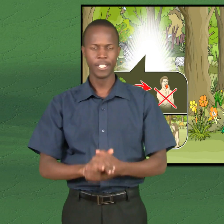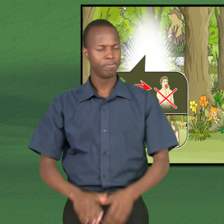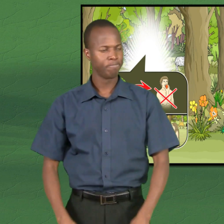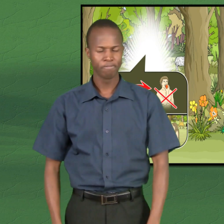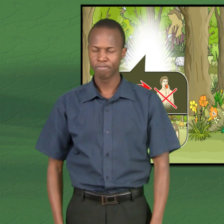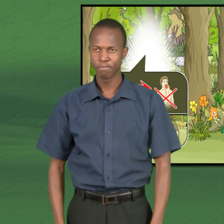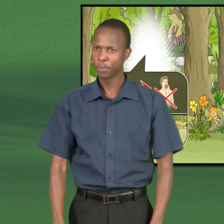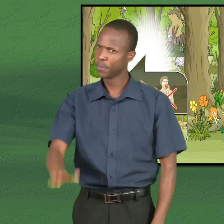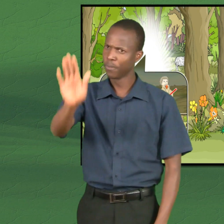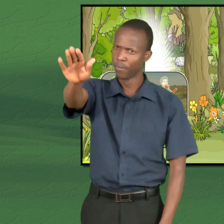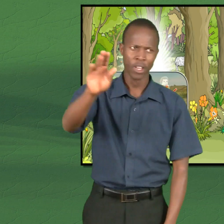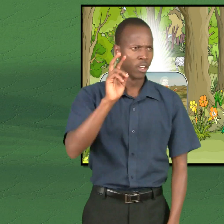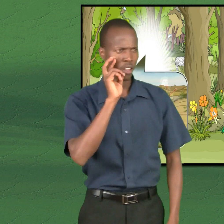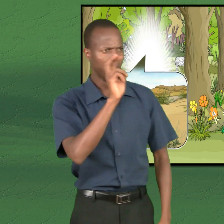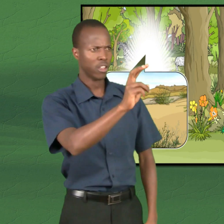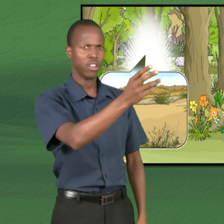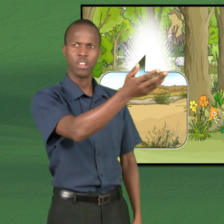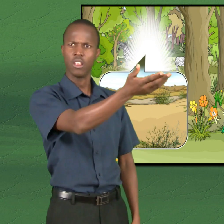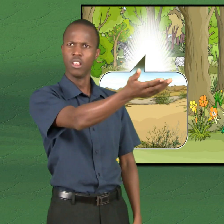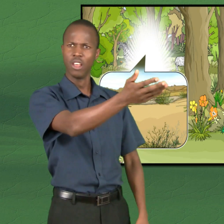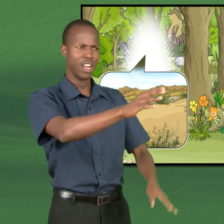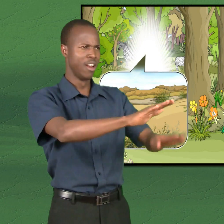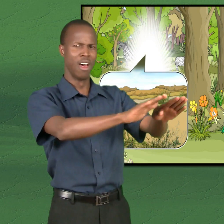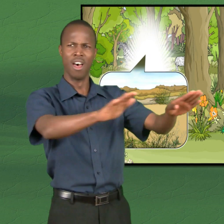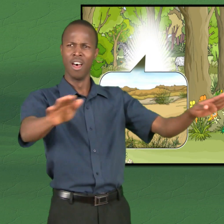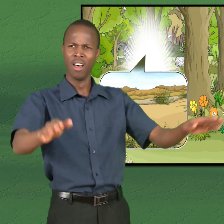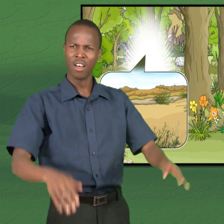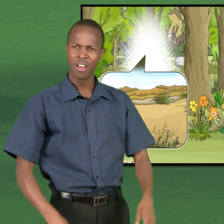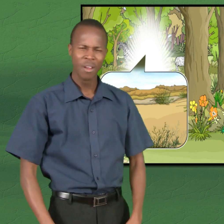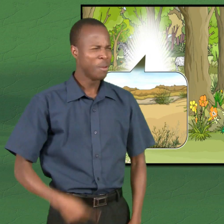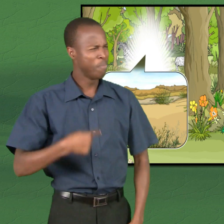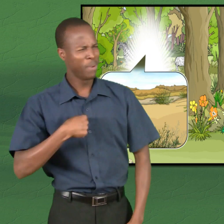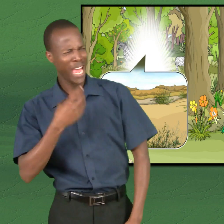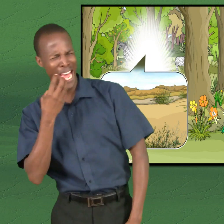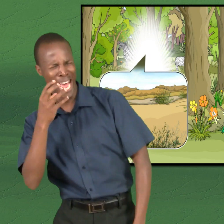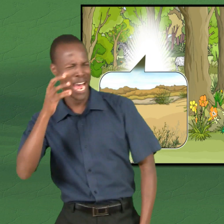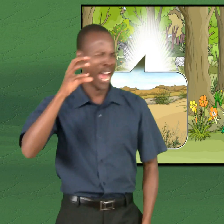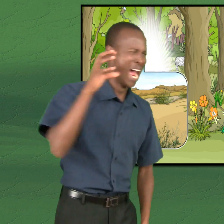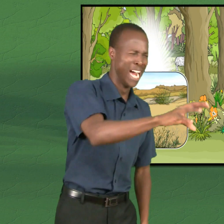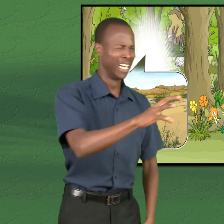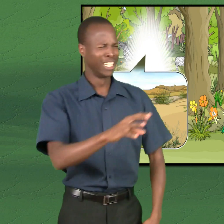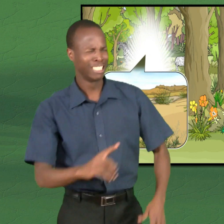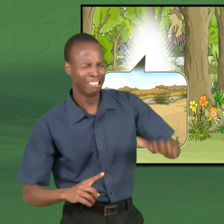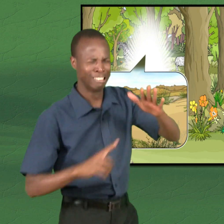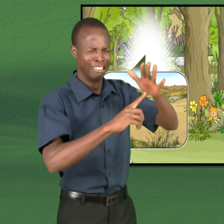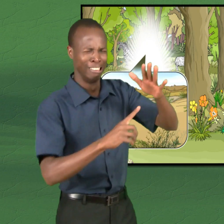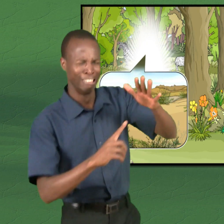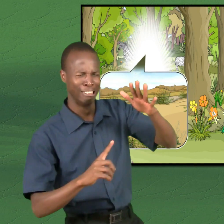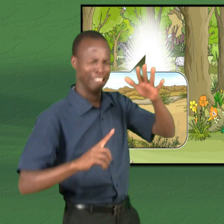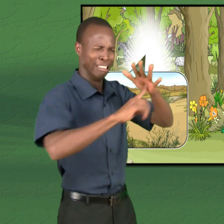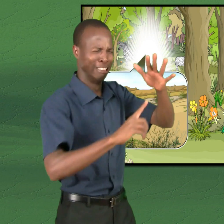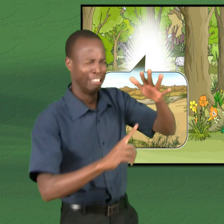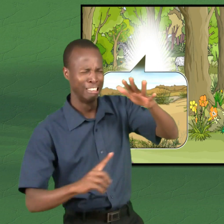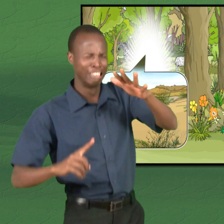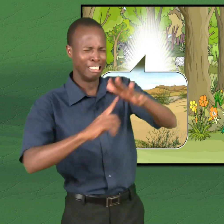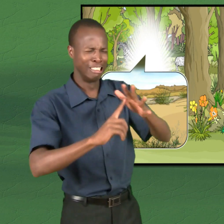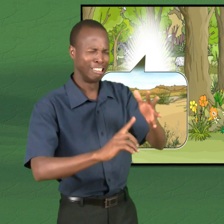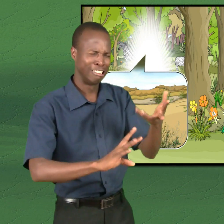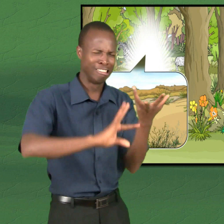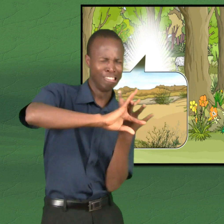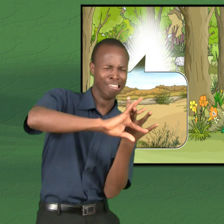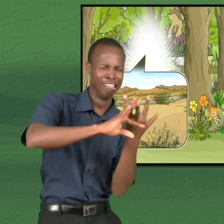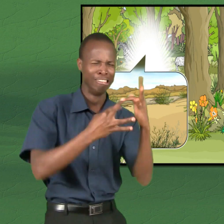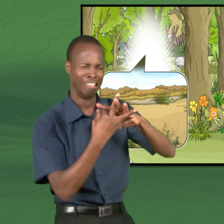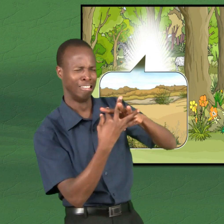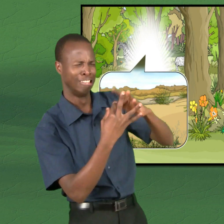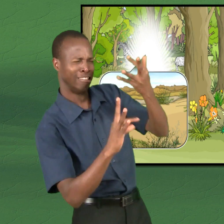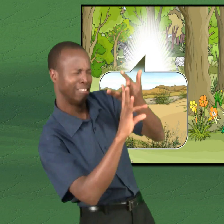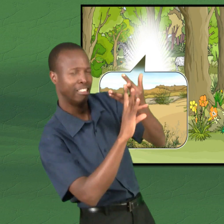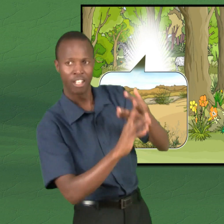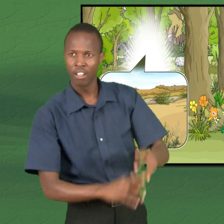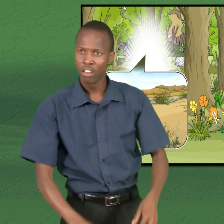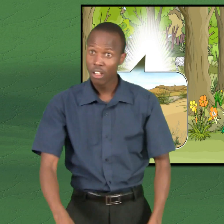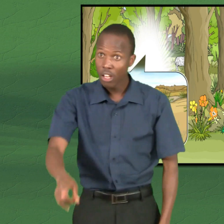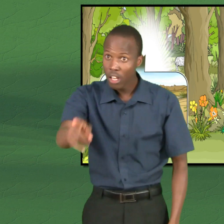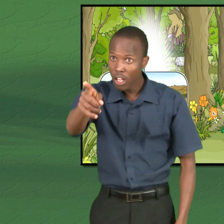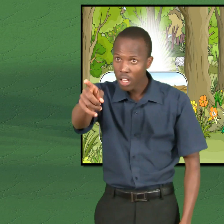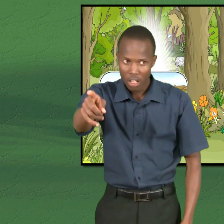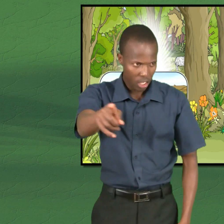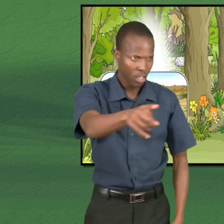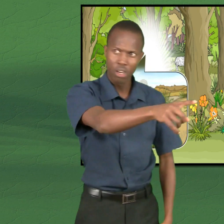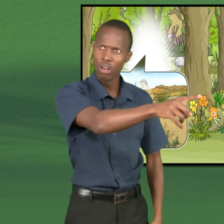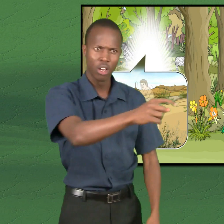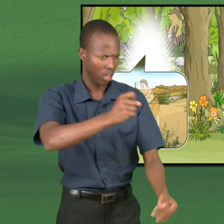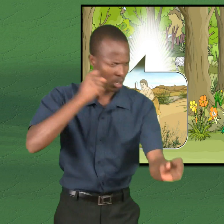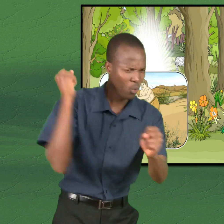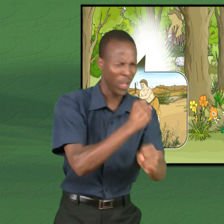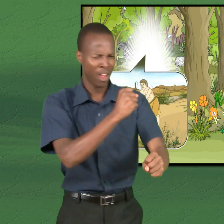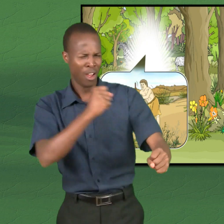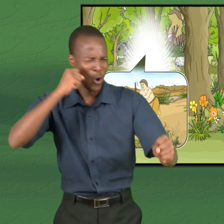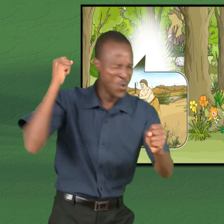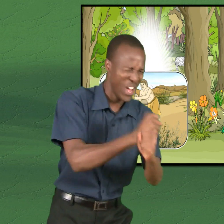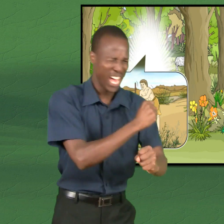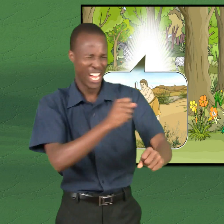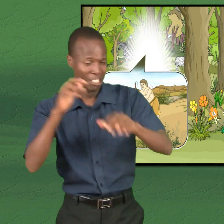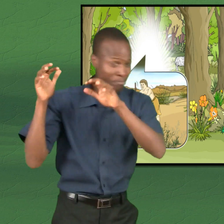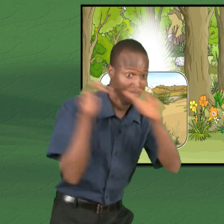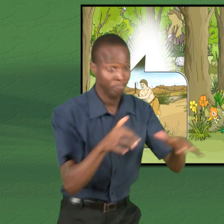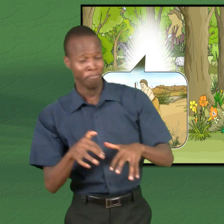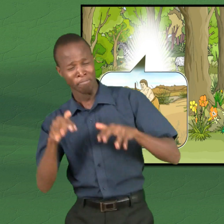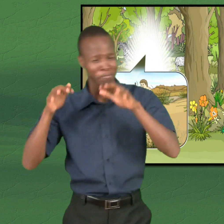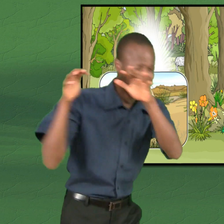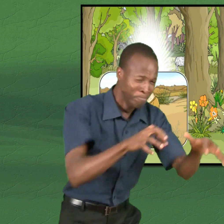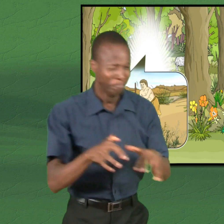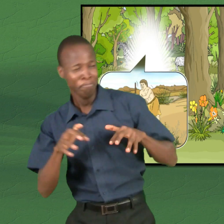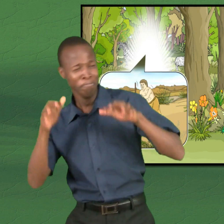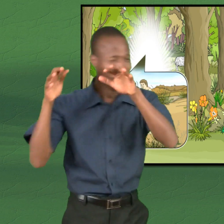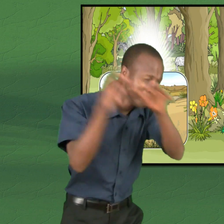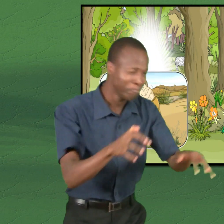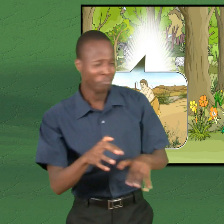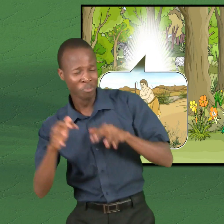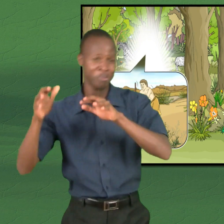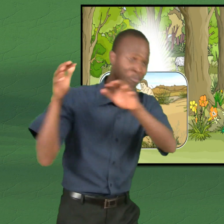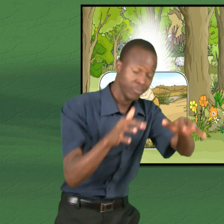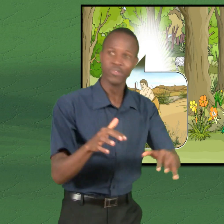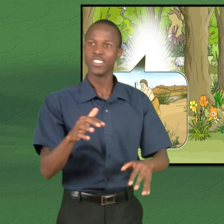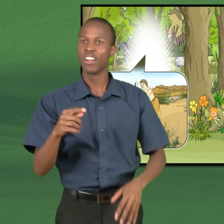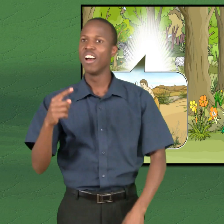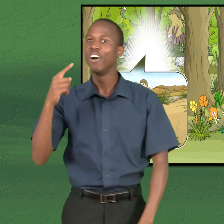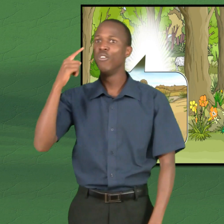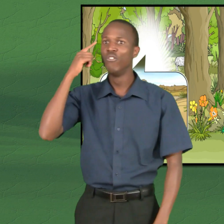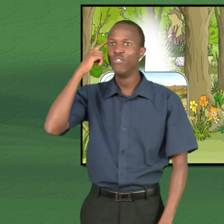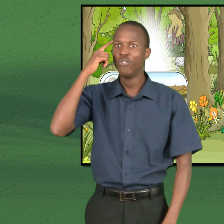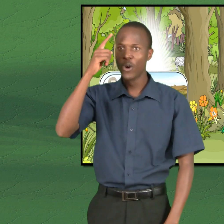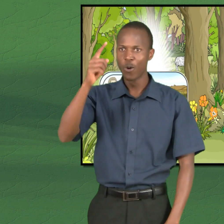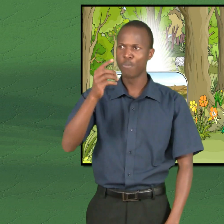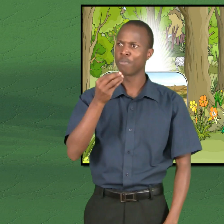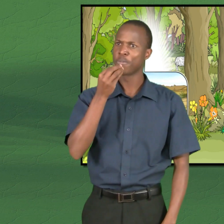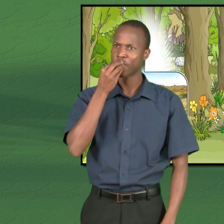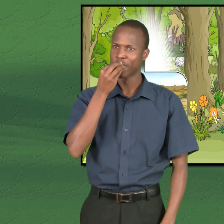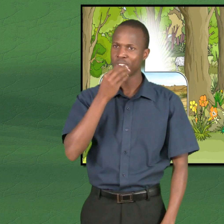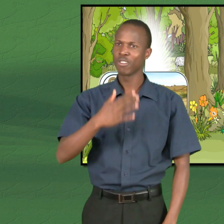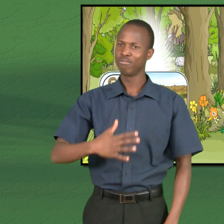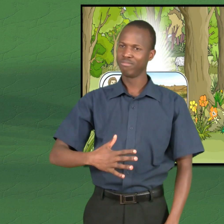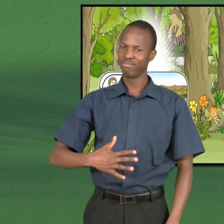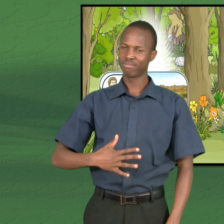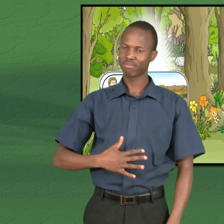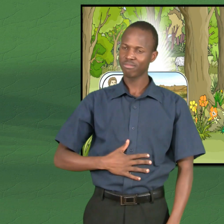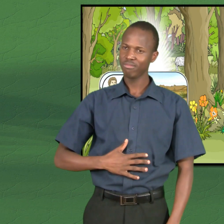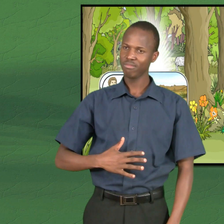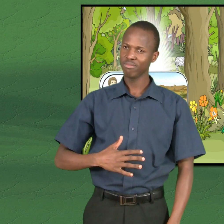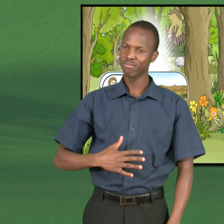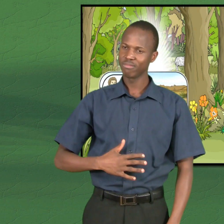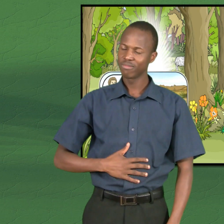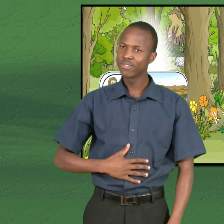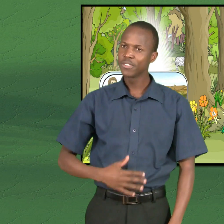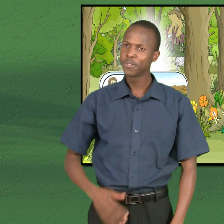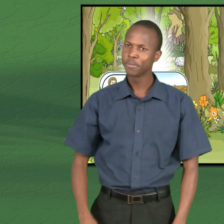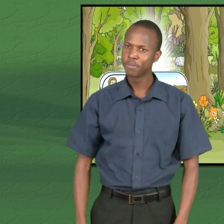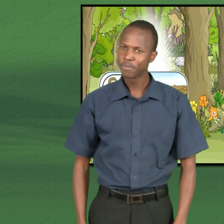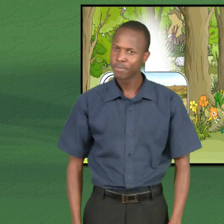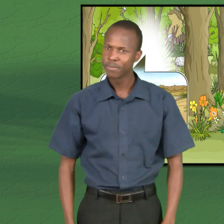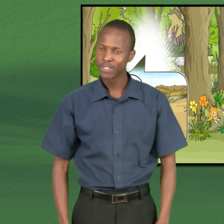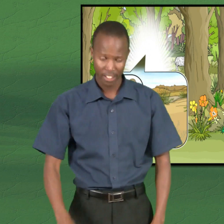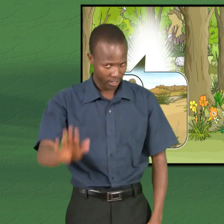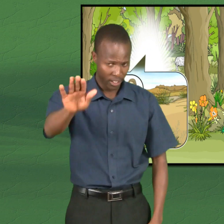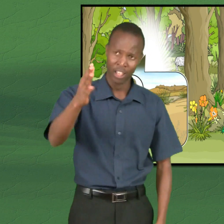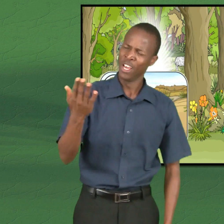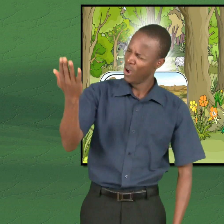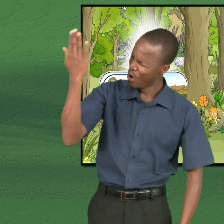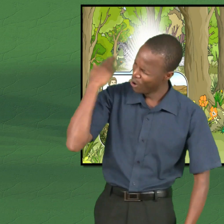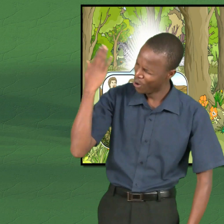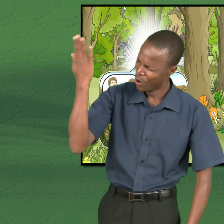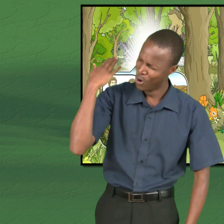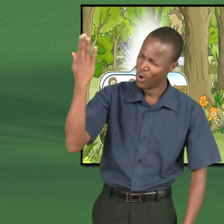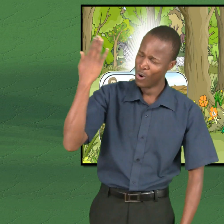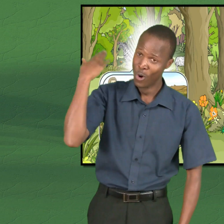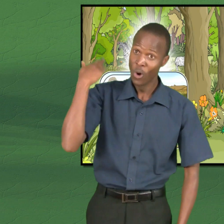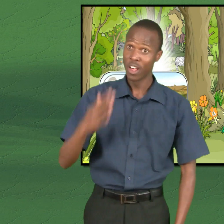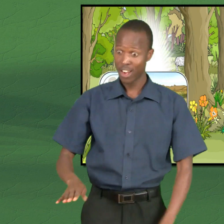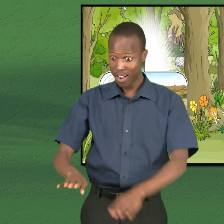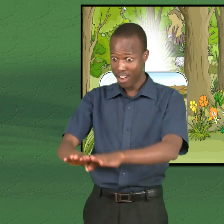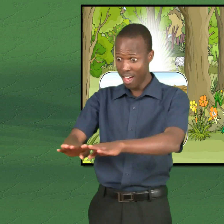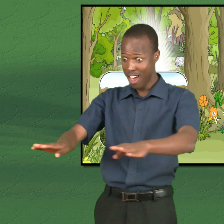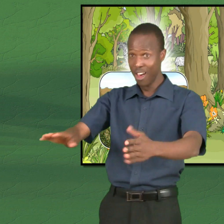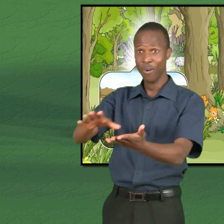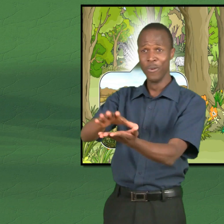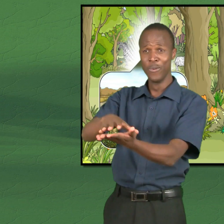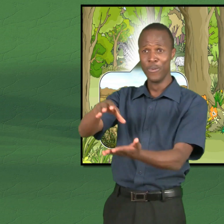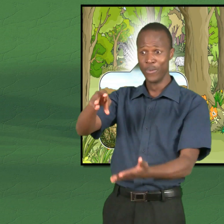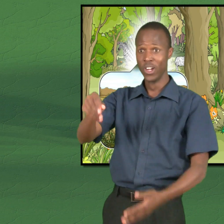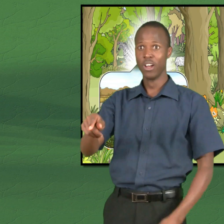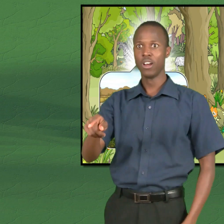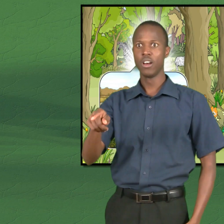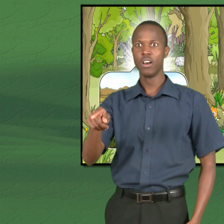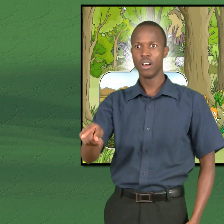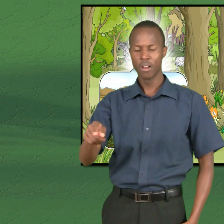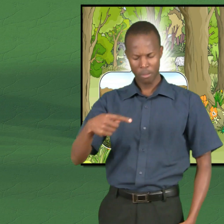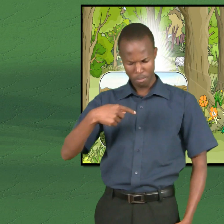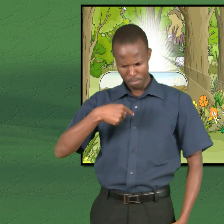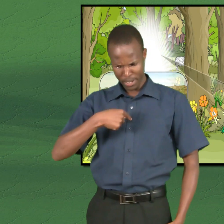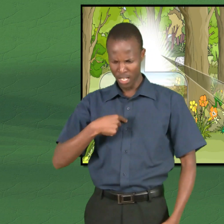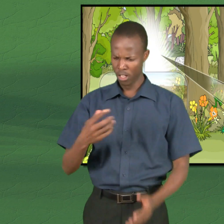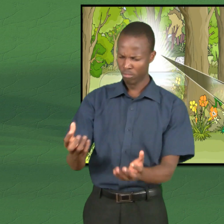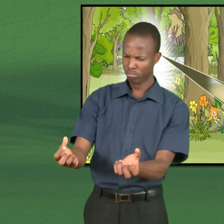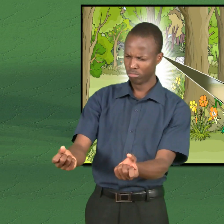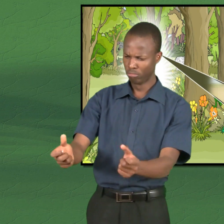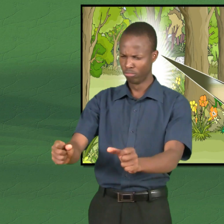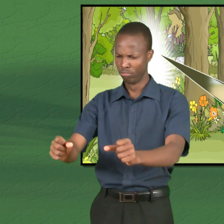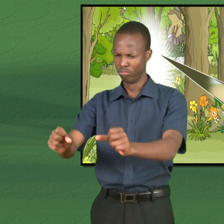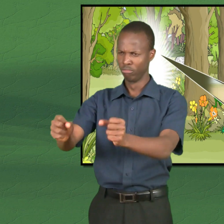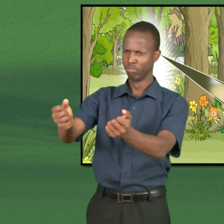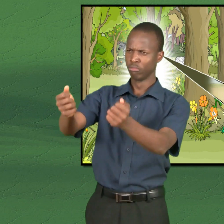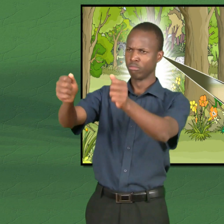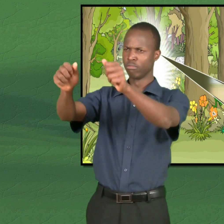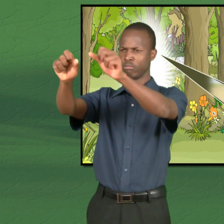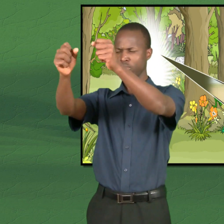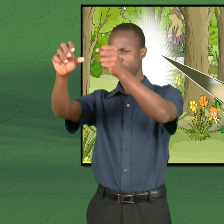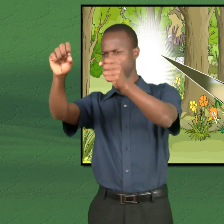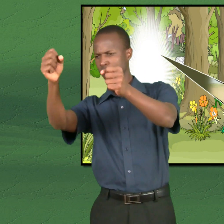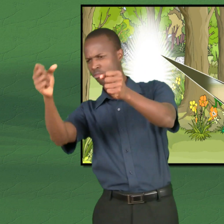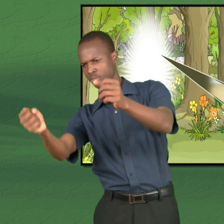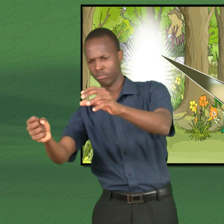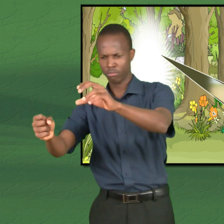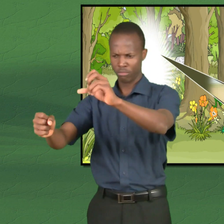And to Adam He said: “Because you have listened to the voice of your wife and have eaten from the tree of which I commanded you not to eat, cursed is the ground because of you;